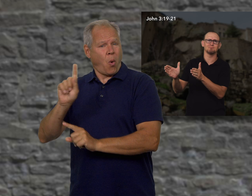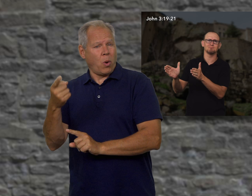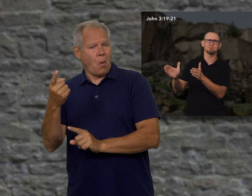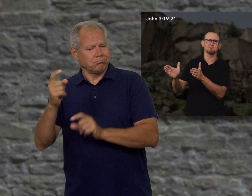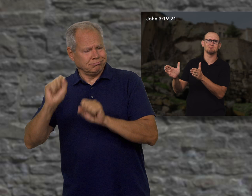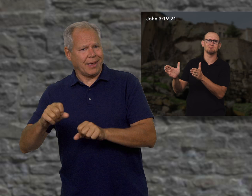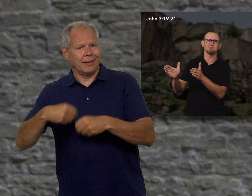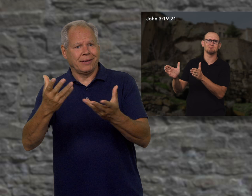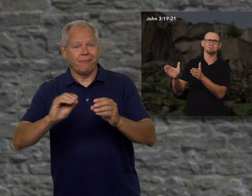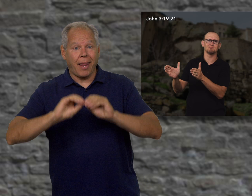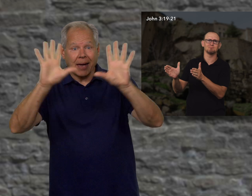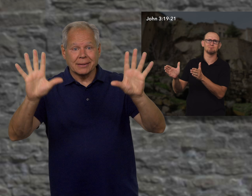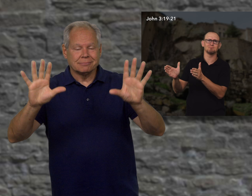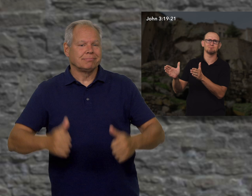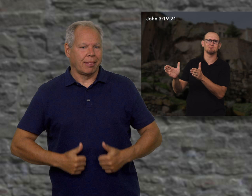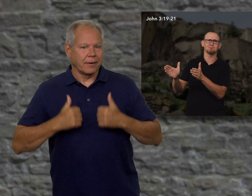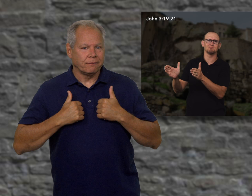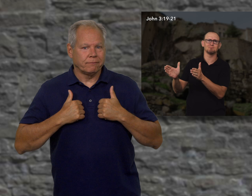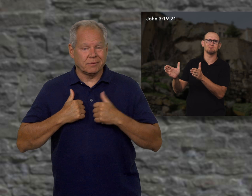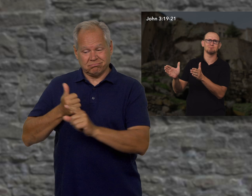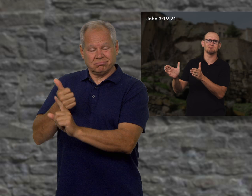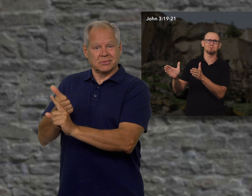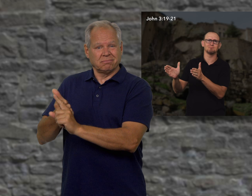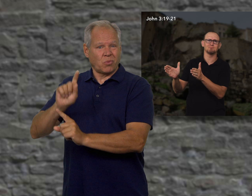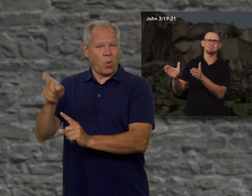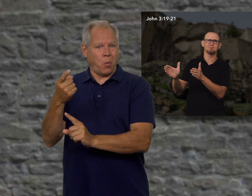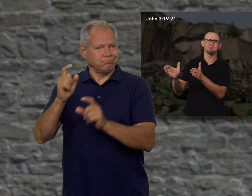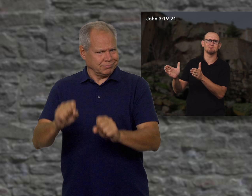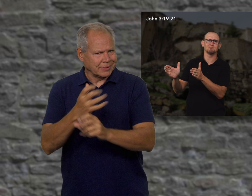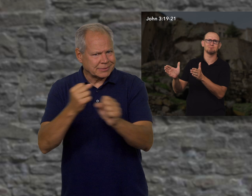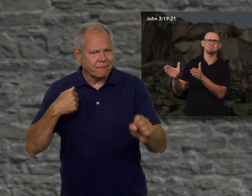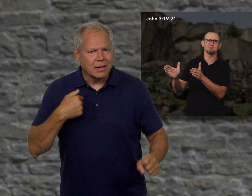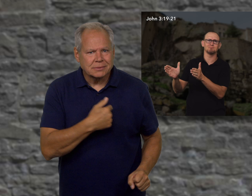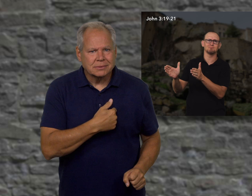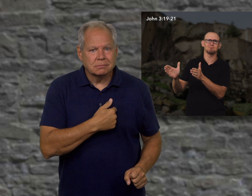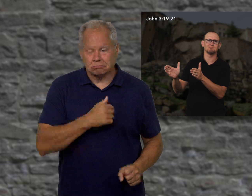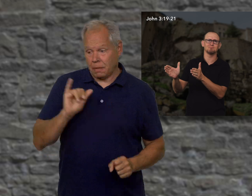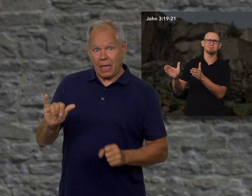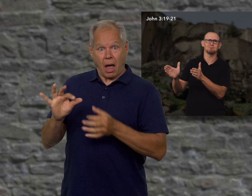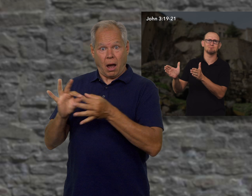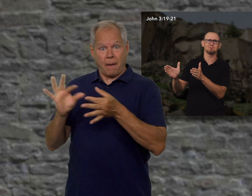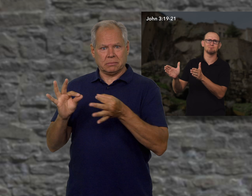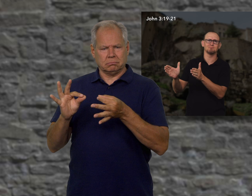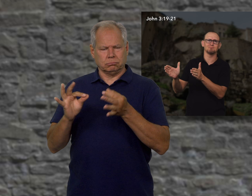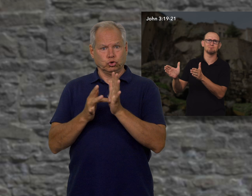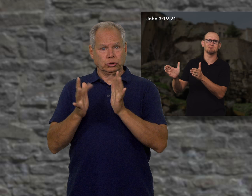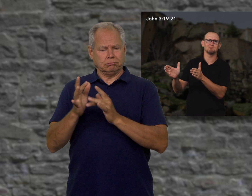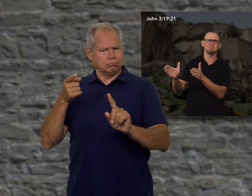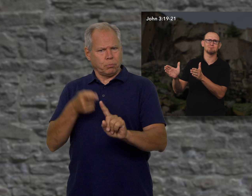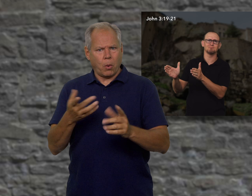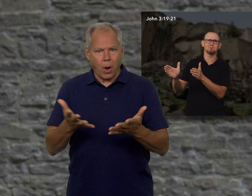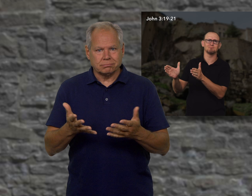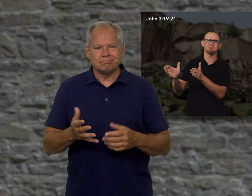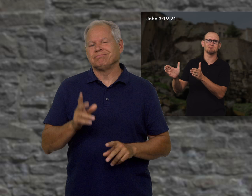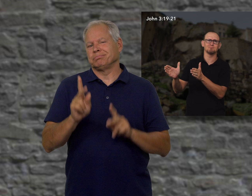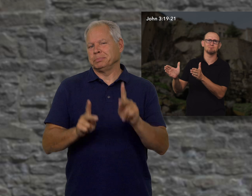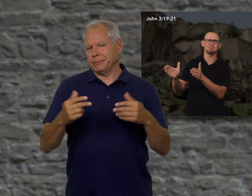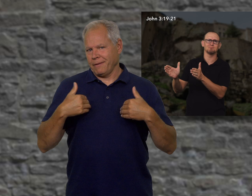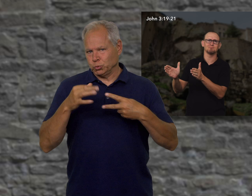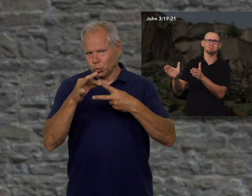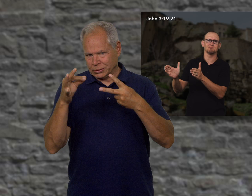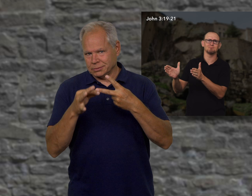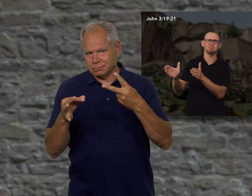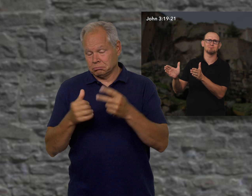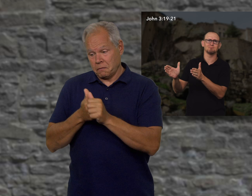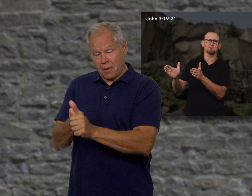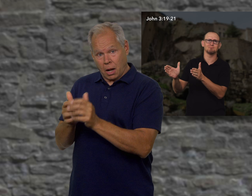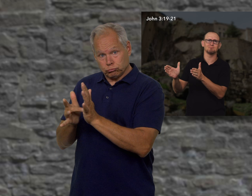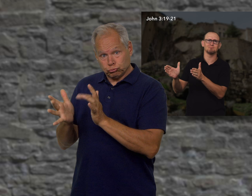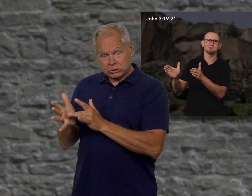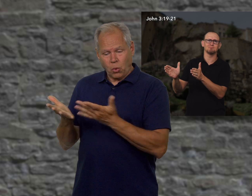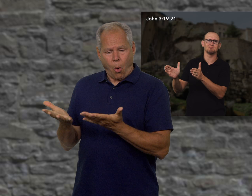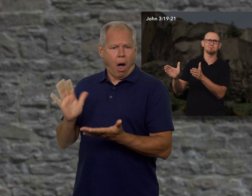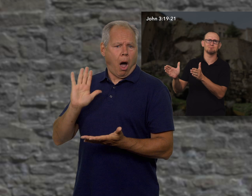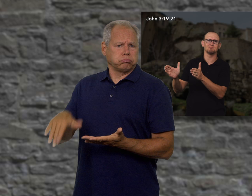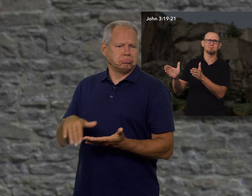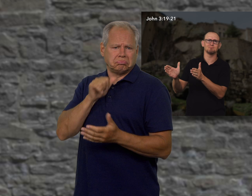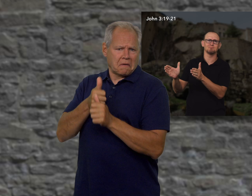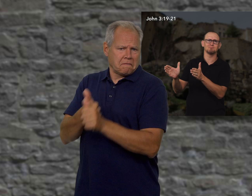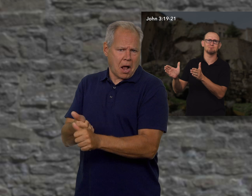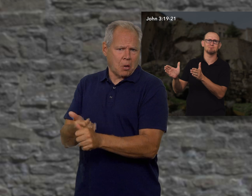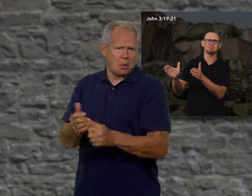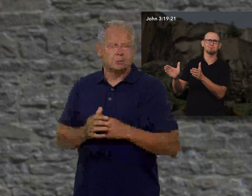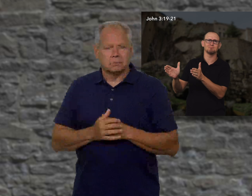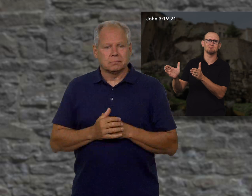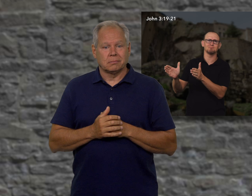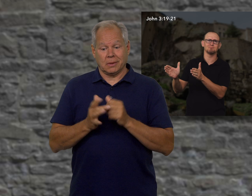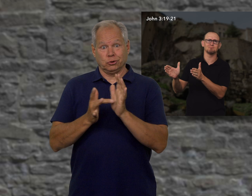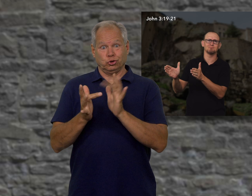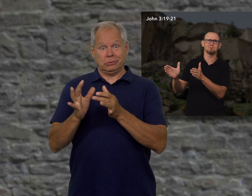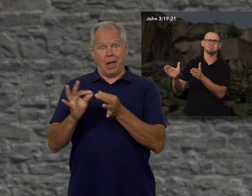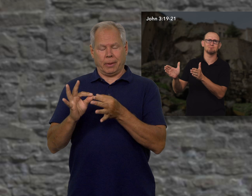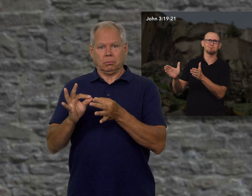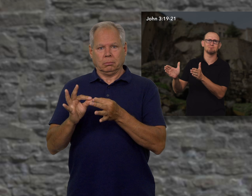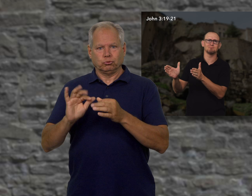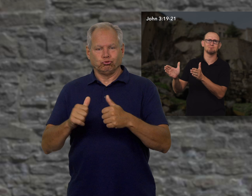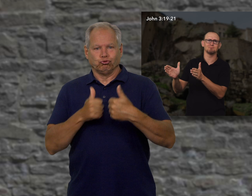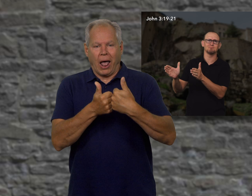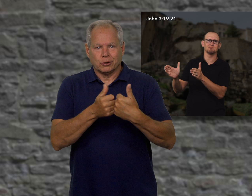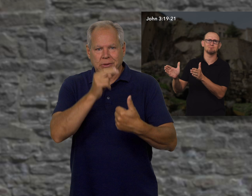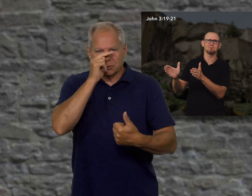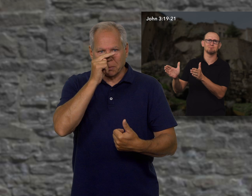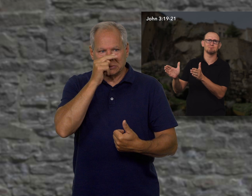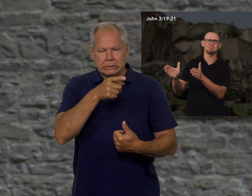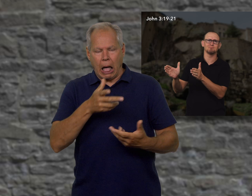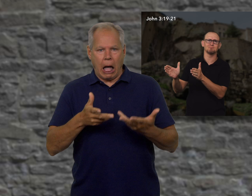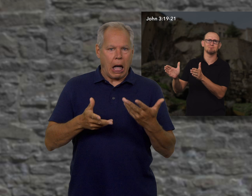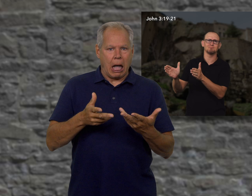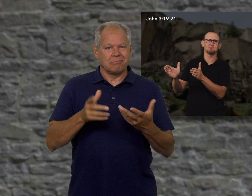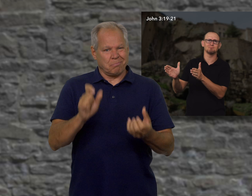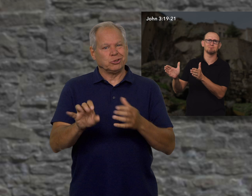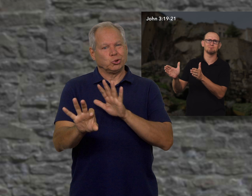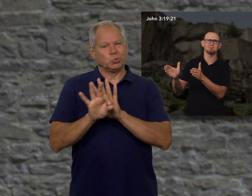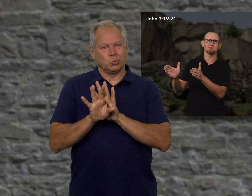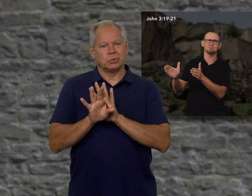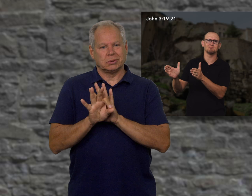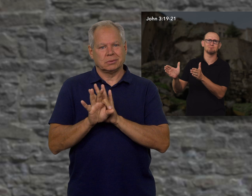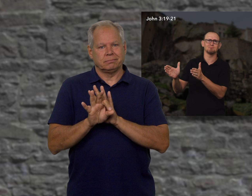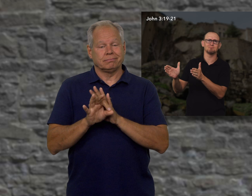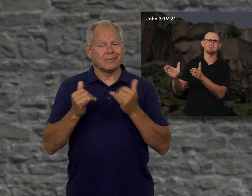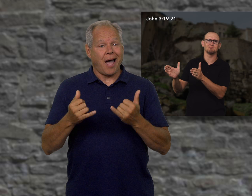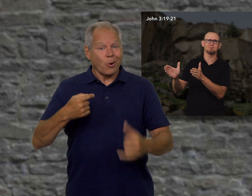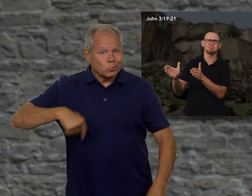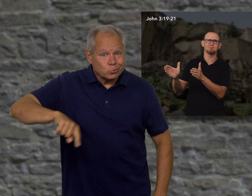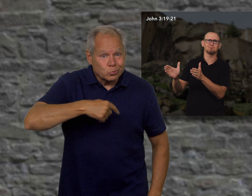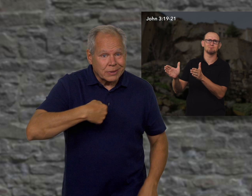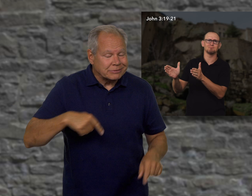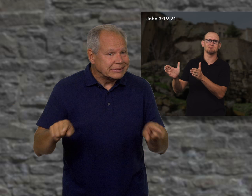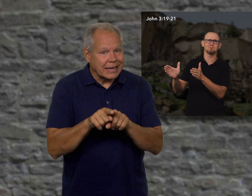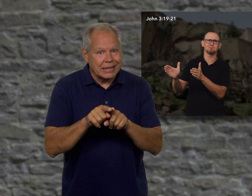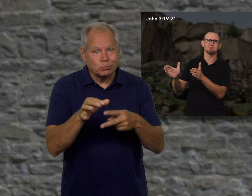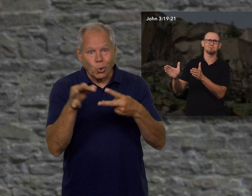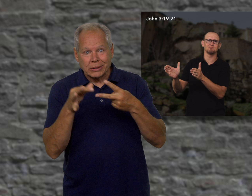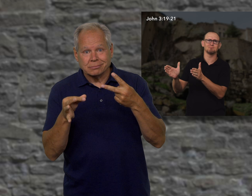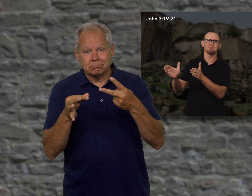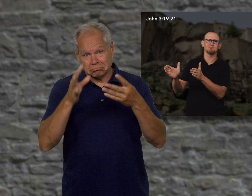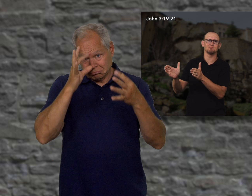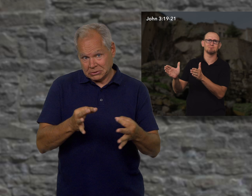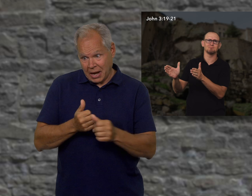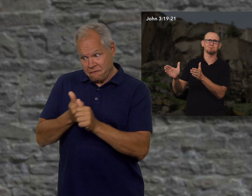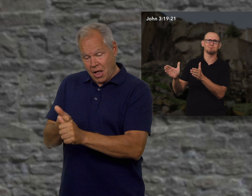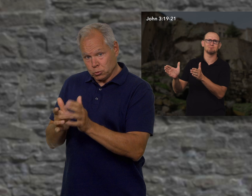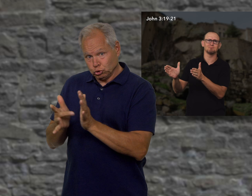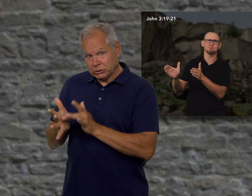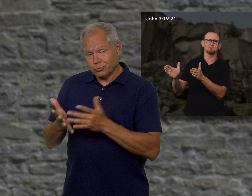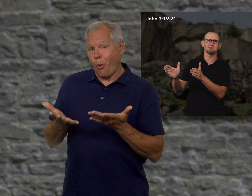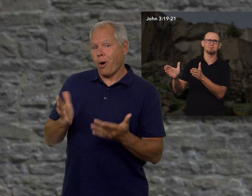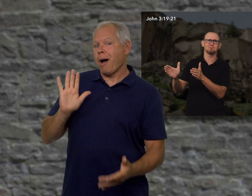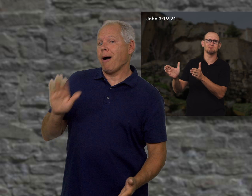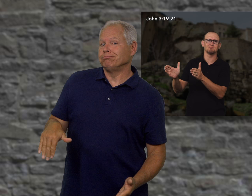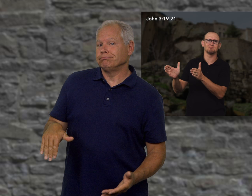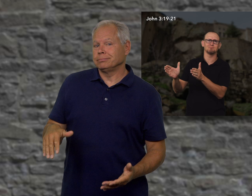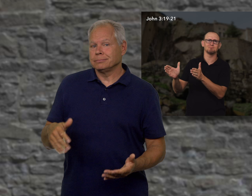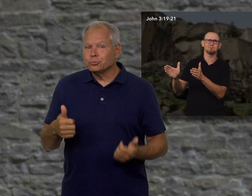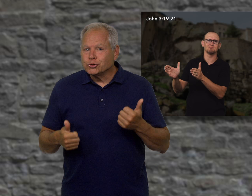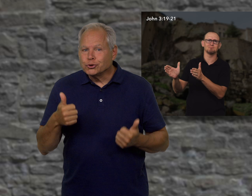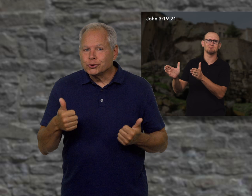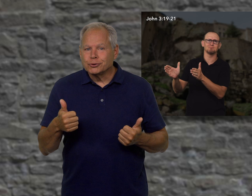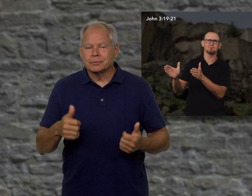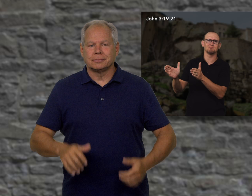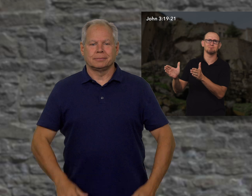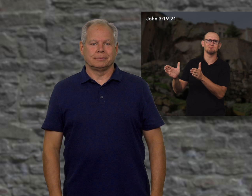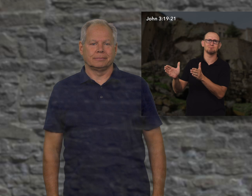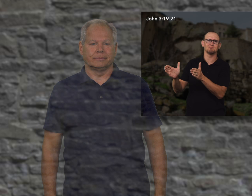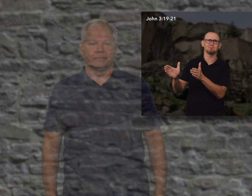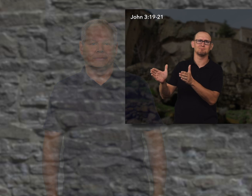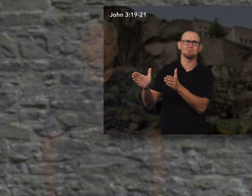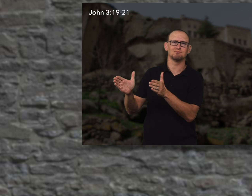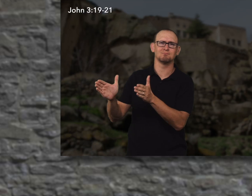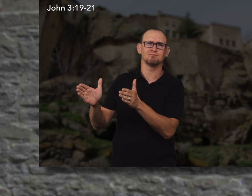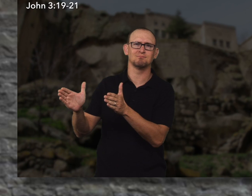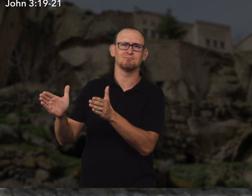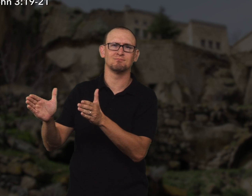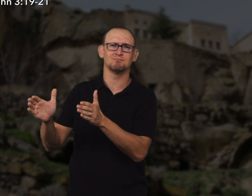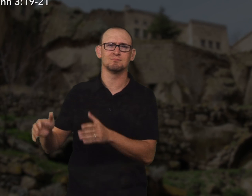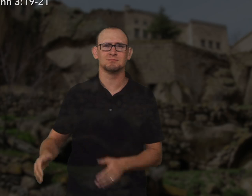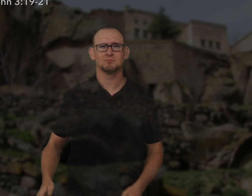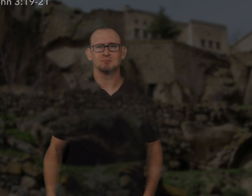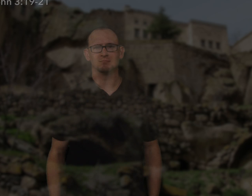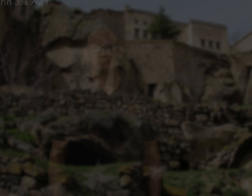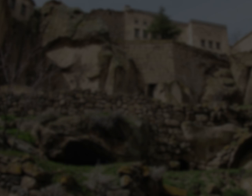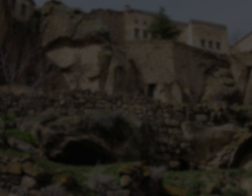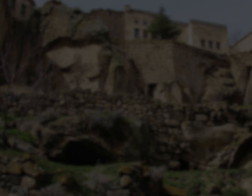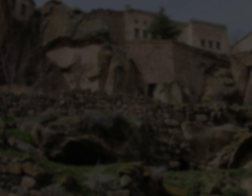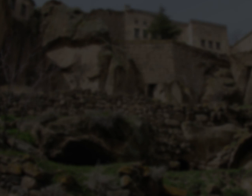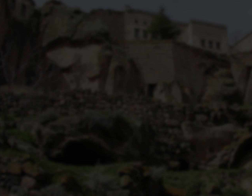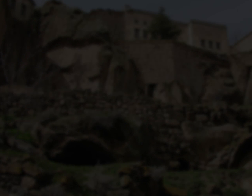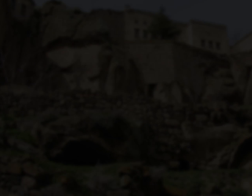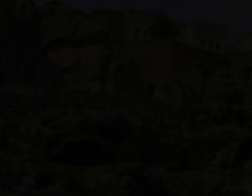But whoever practices the truth comes into the Light, so that it may be seen clearly that what he has done has been accomplished in God.”